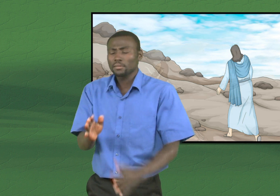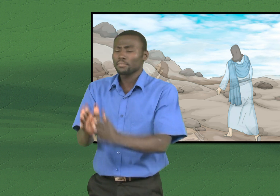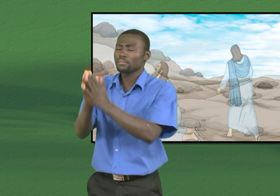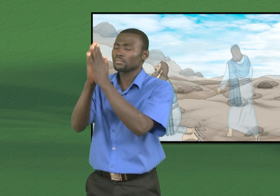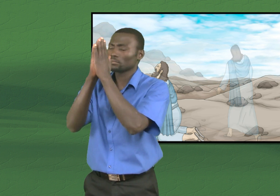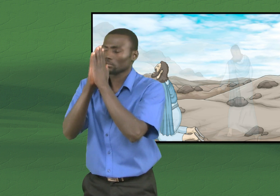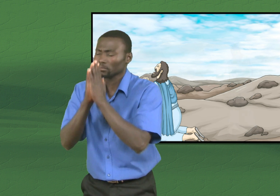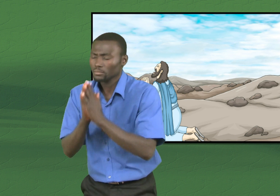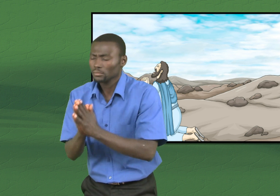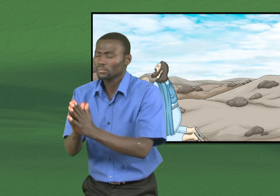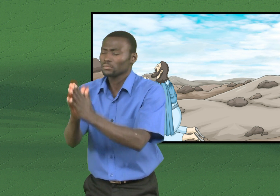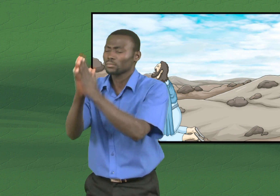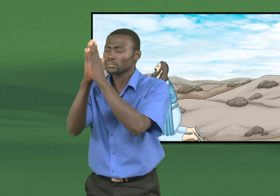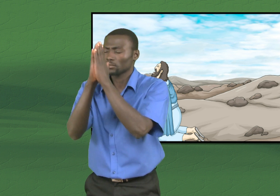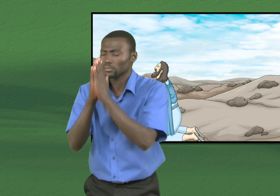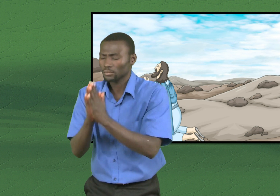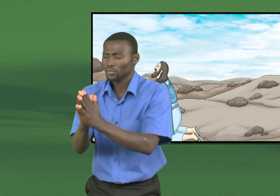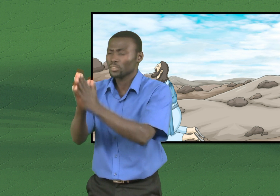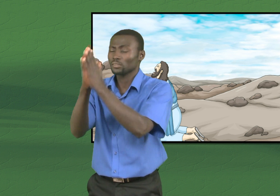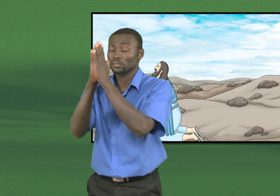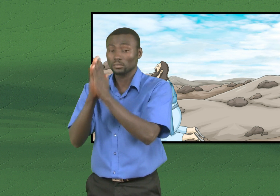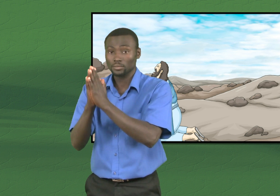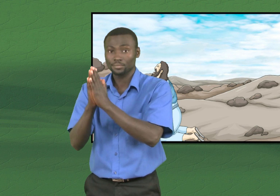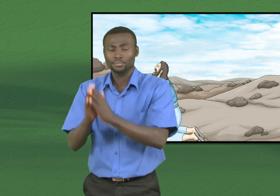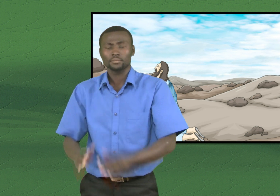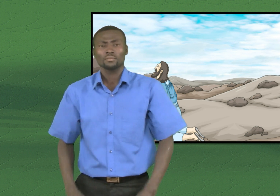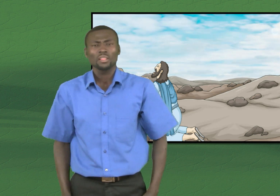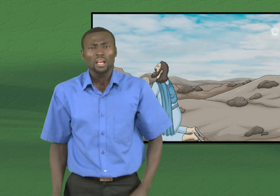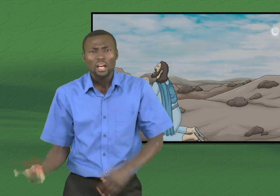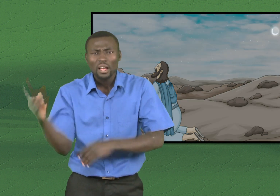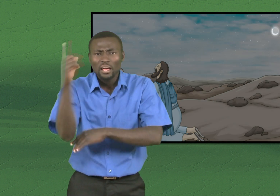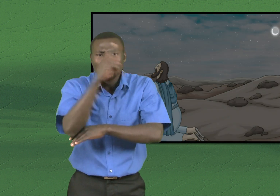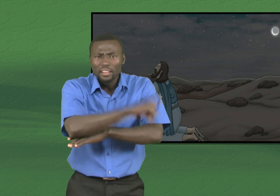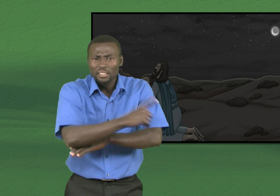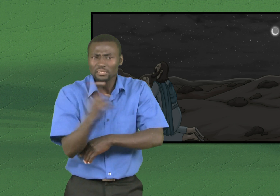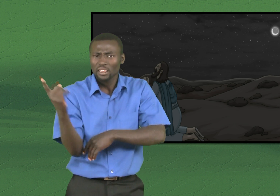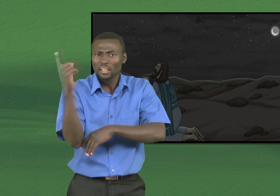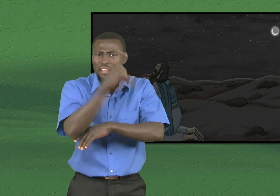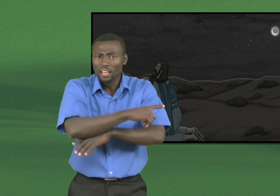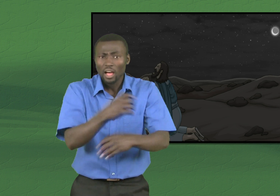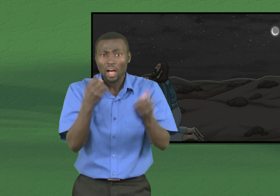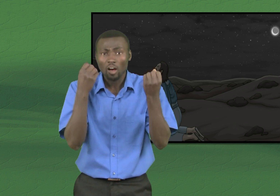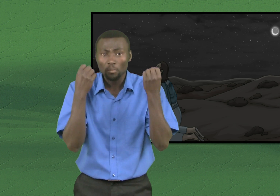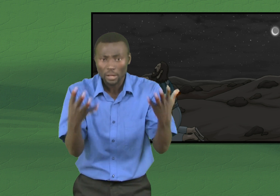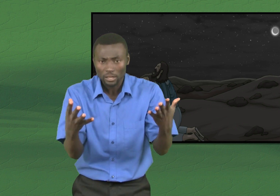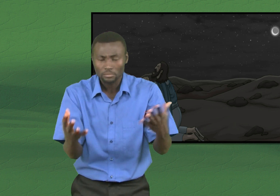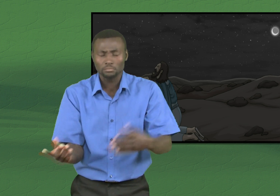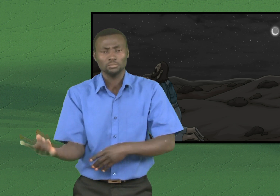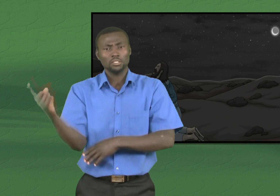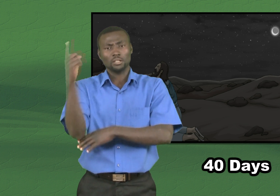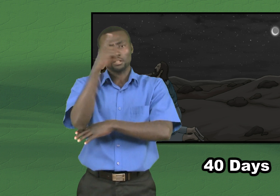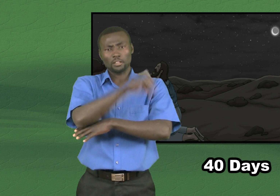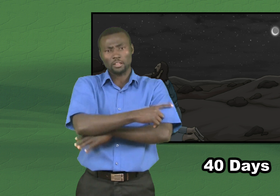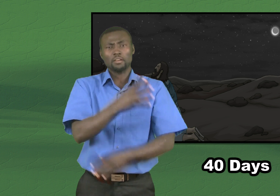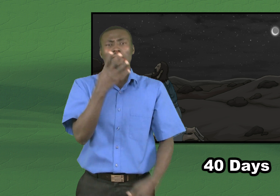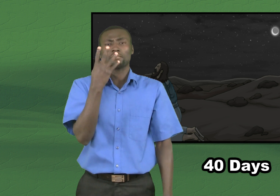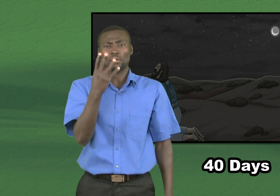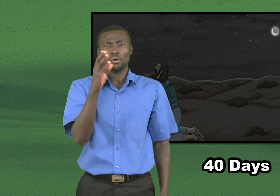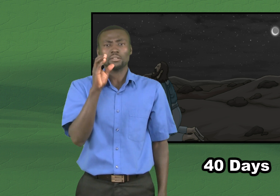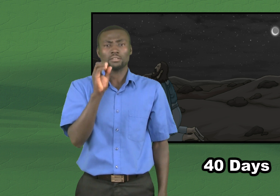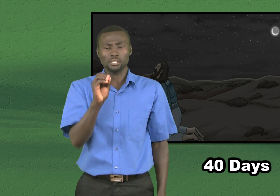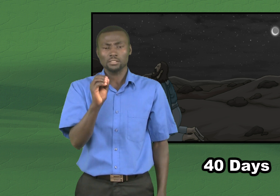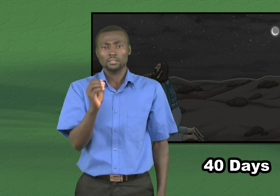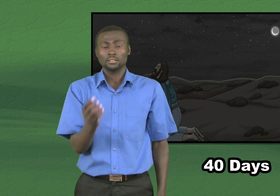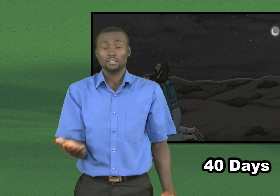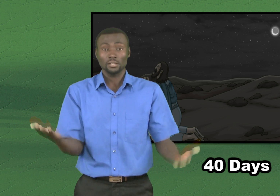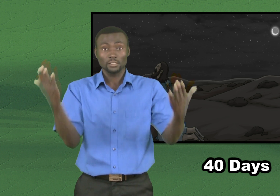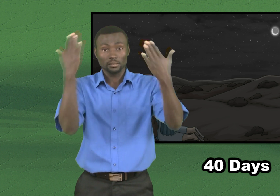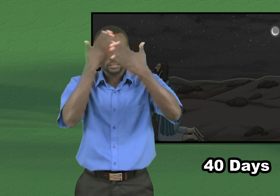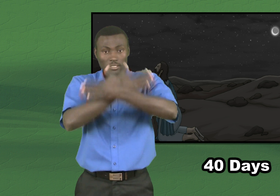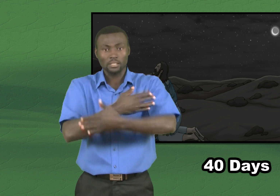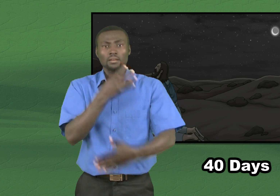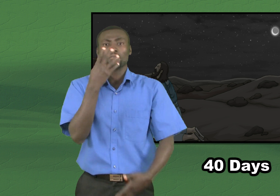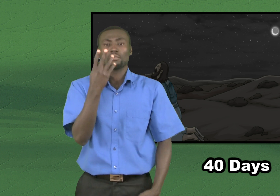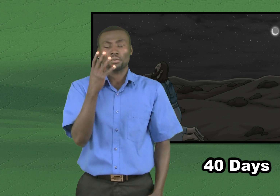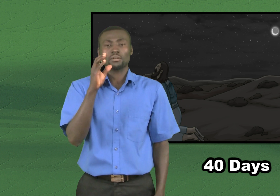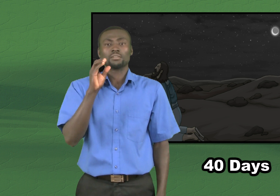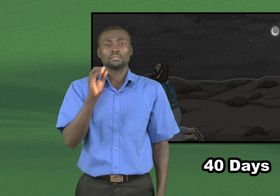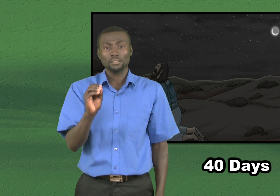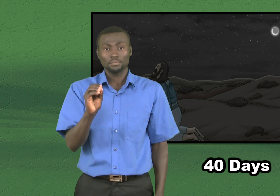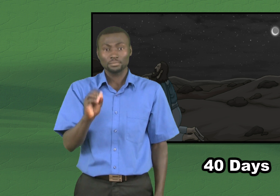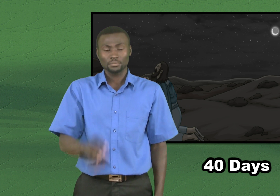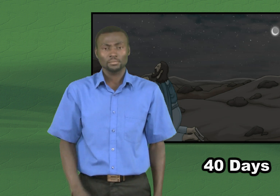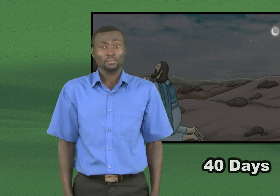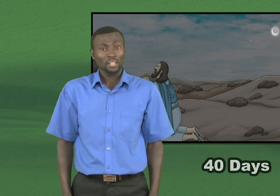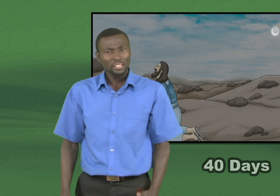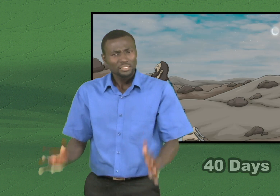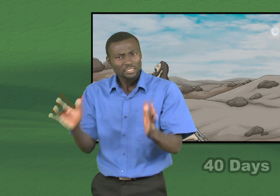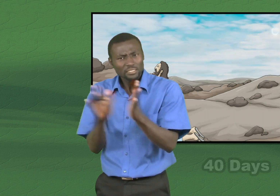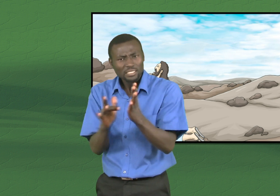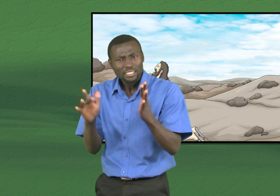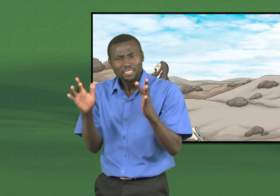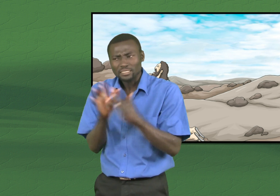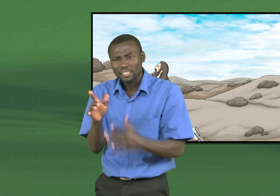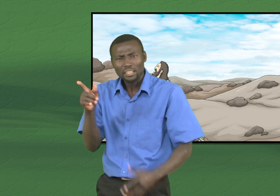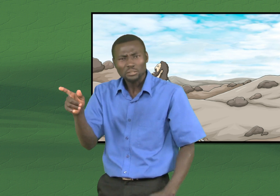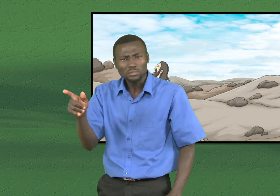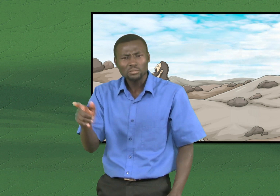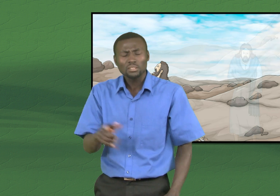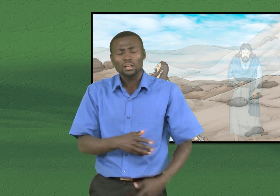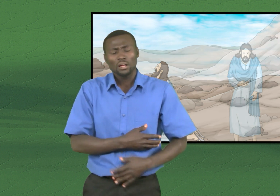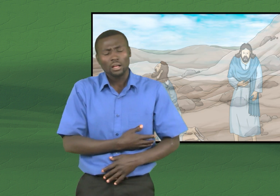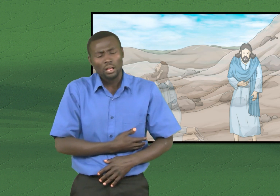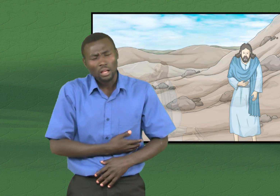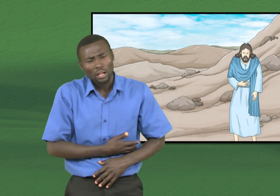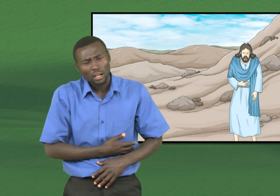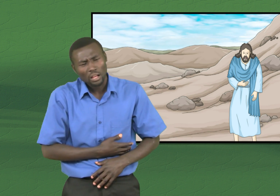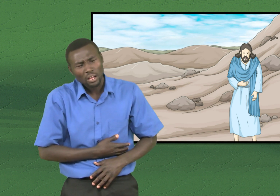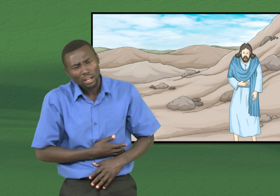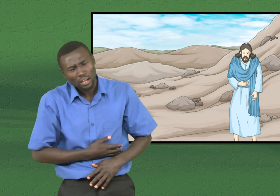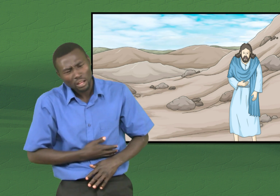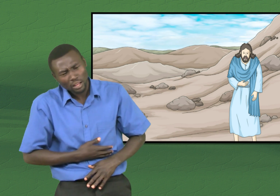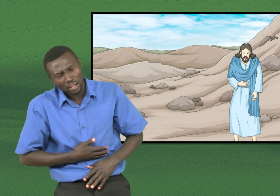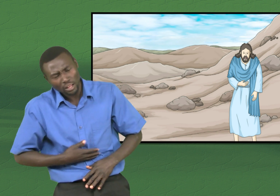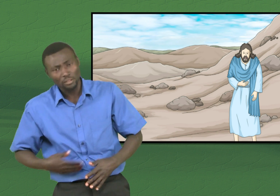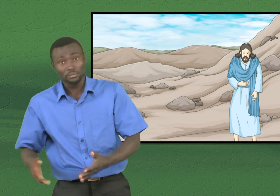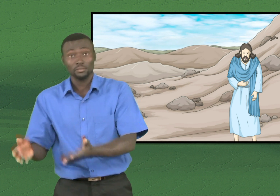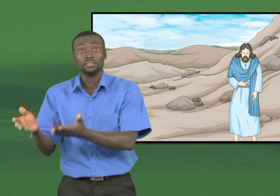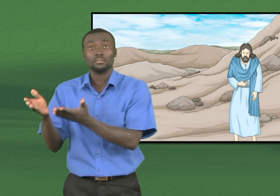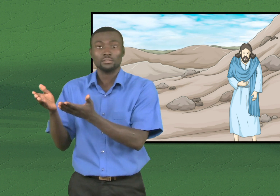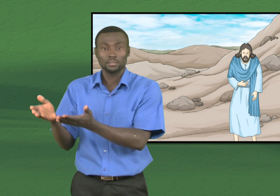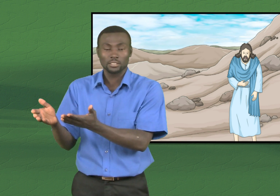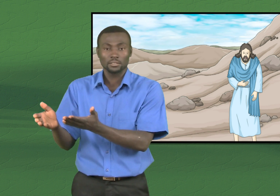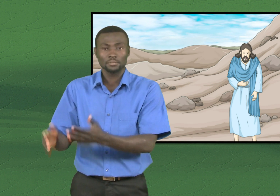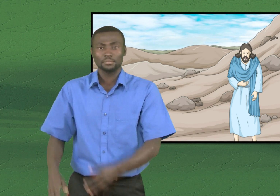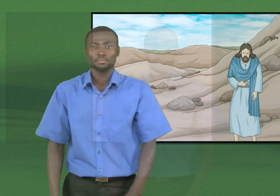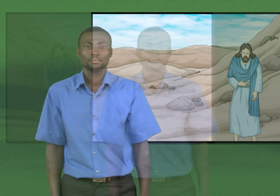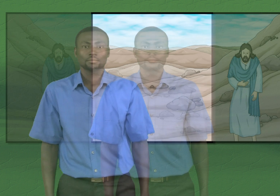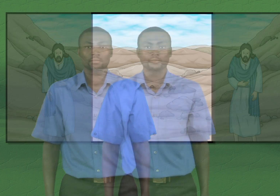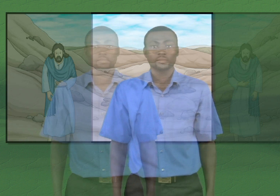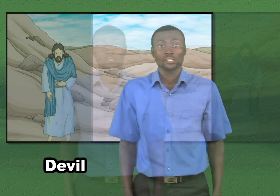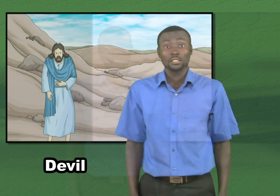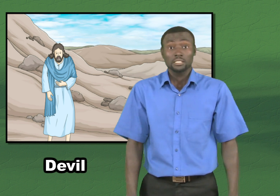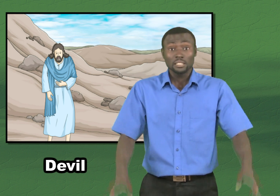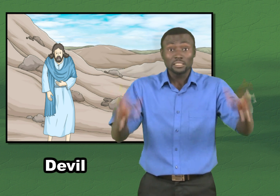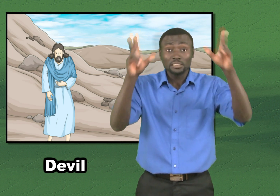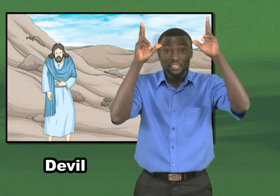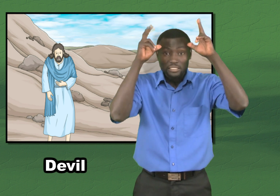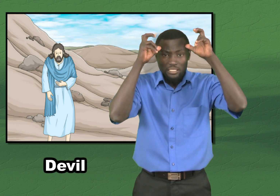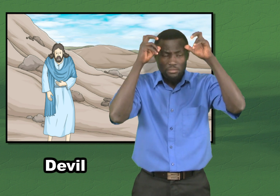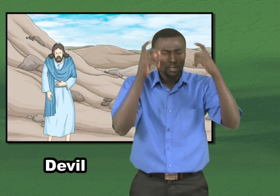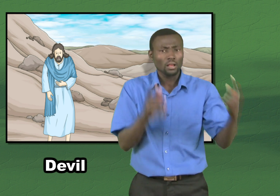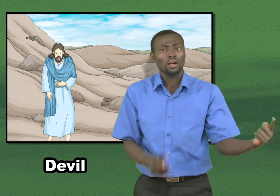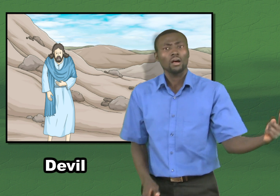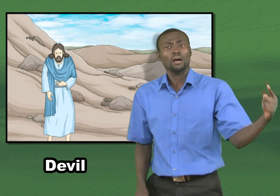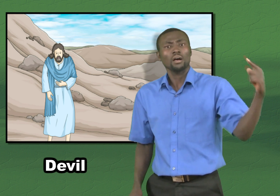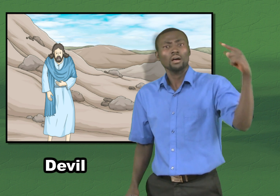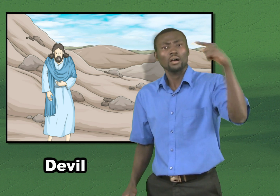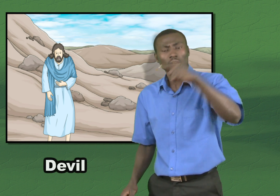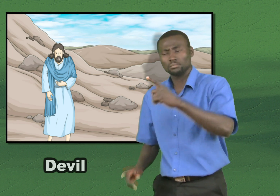After fasting forty days and forty nights, He was hungry.